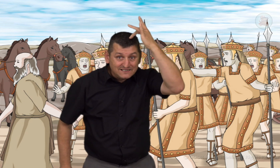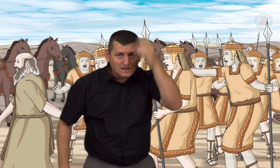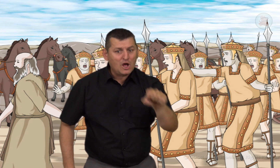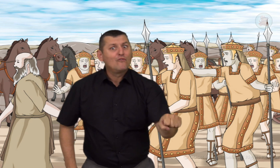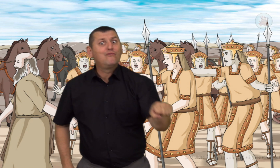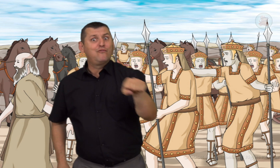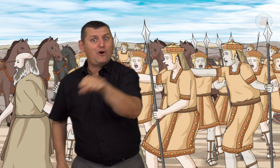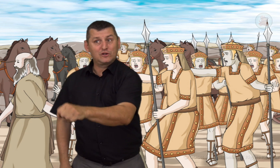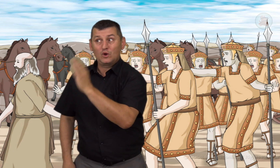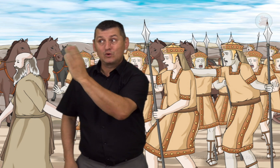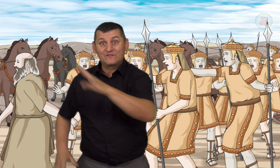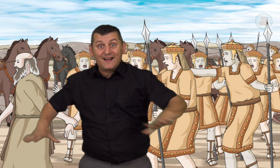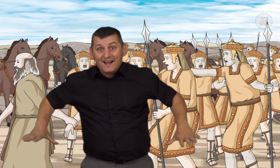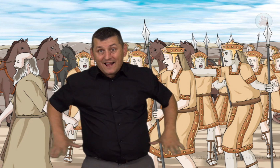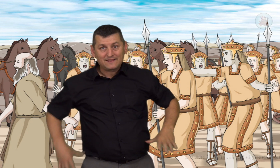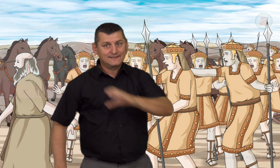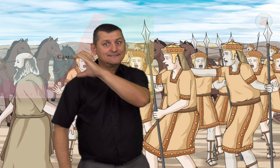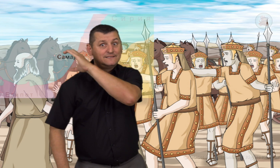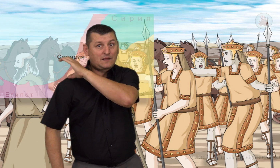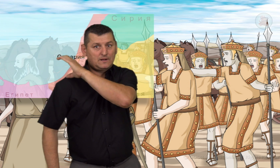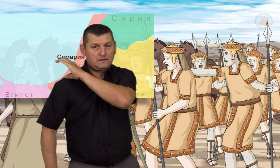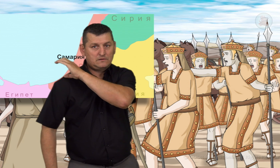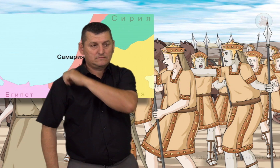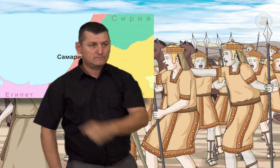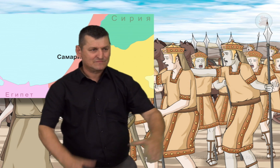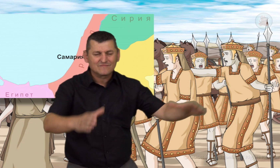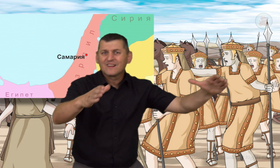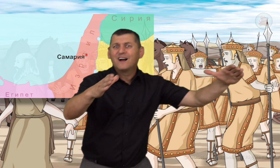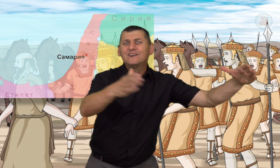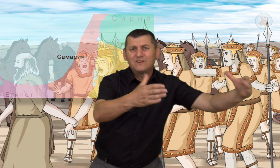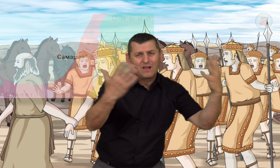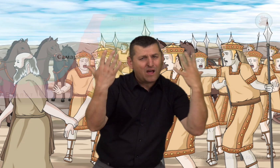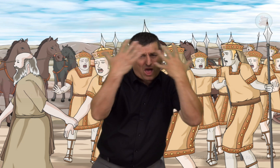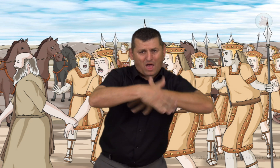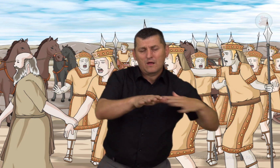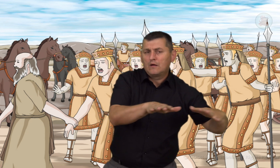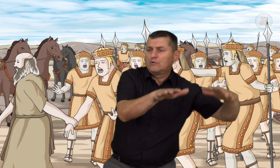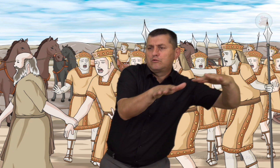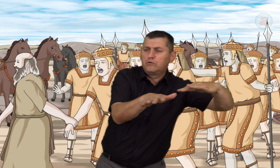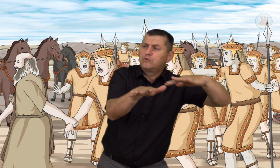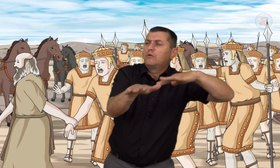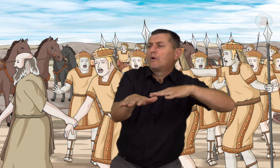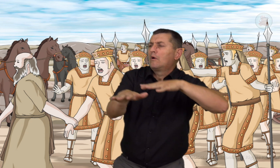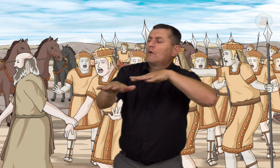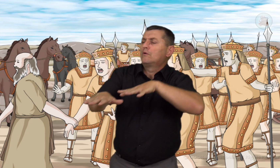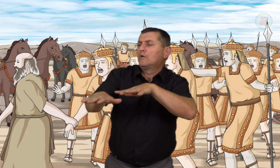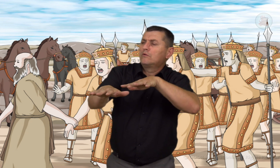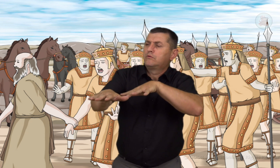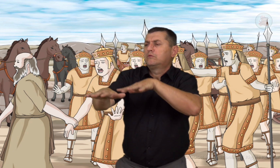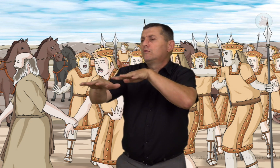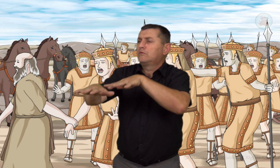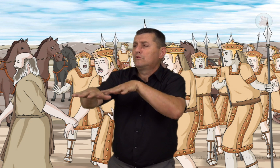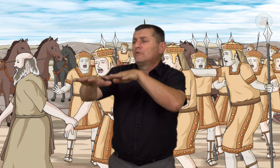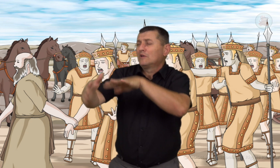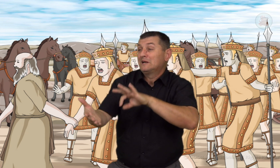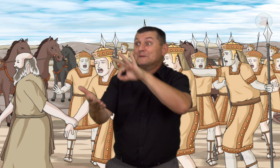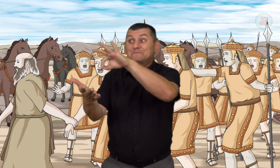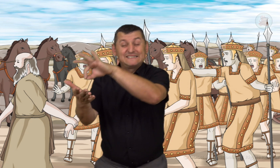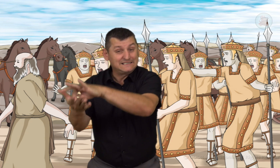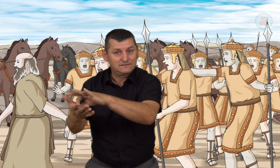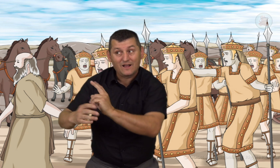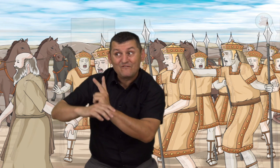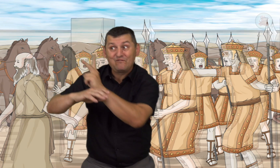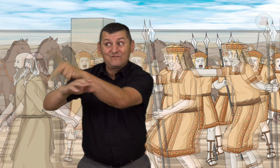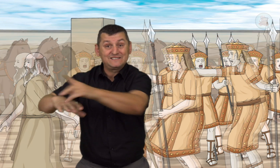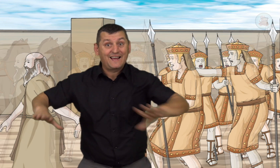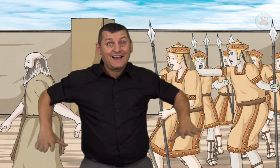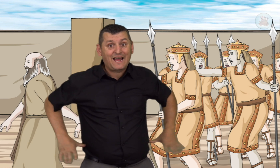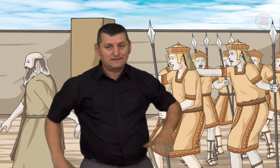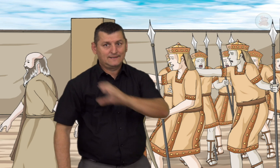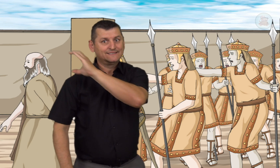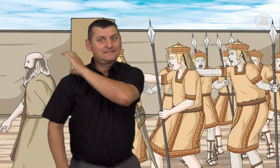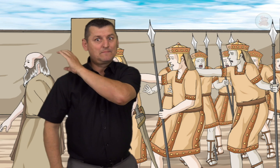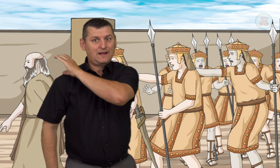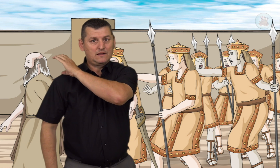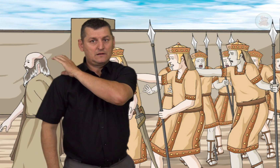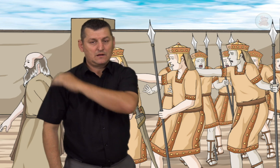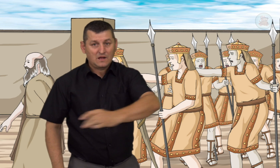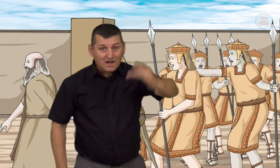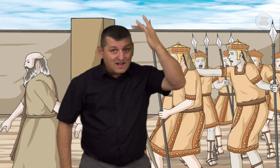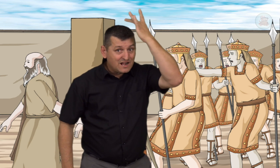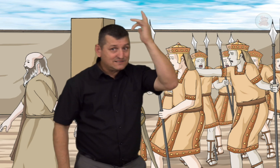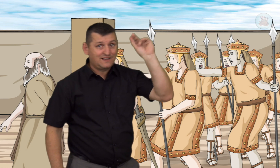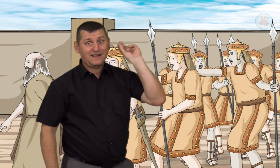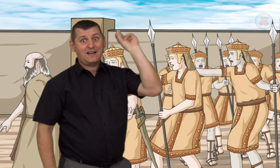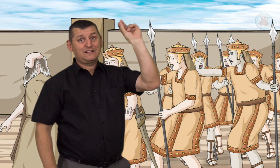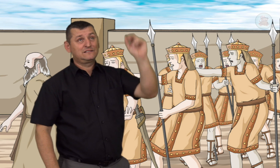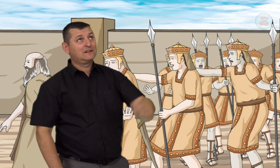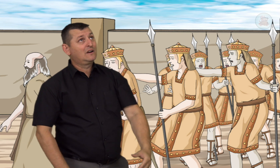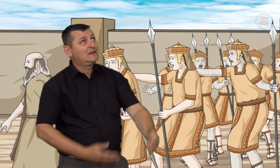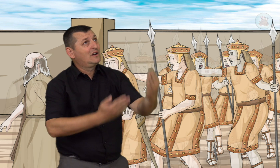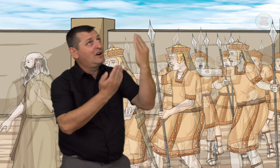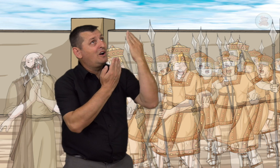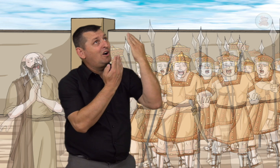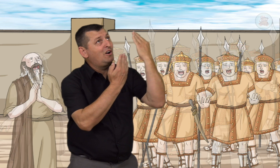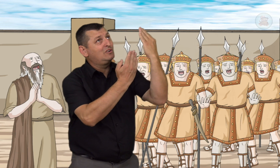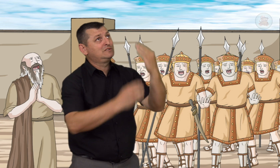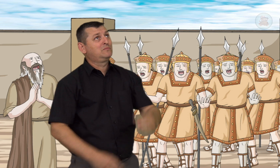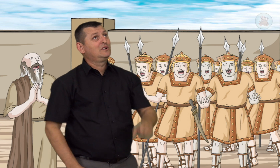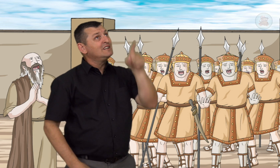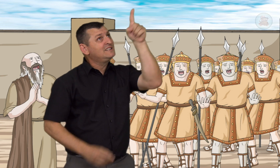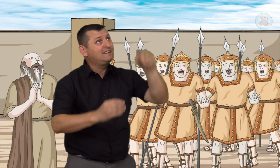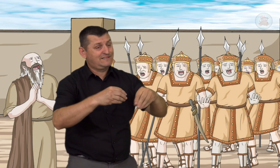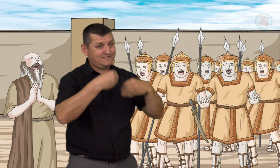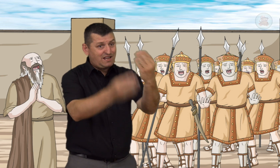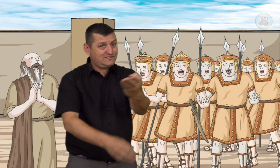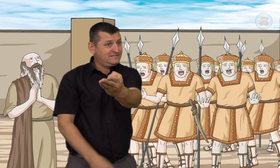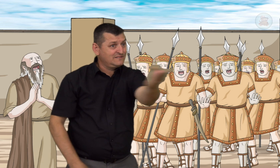And he led them to Samaria.